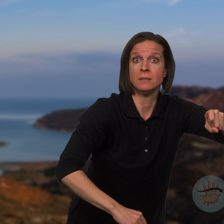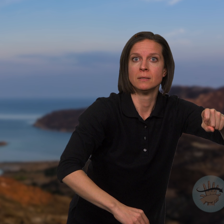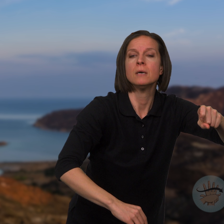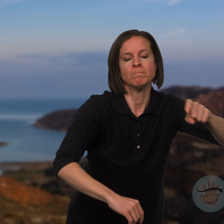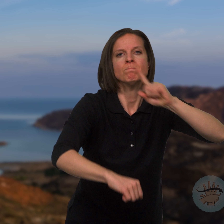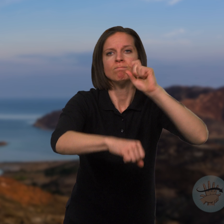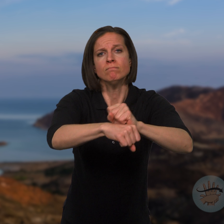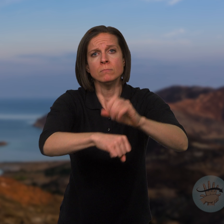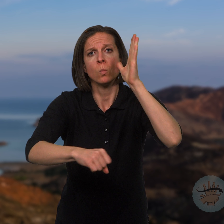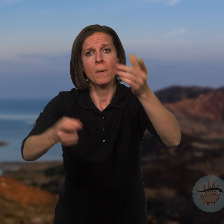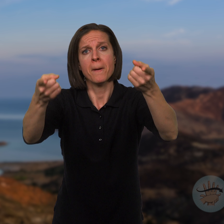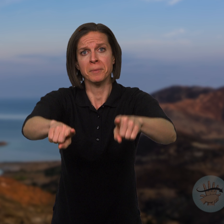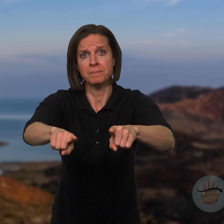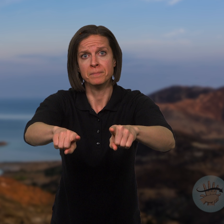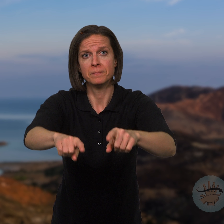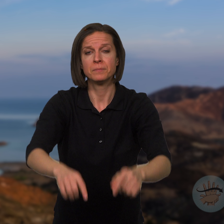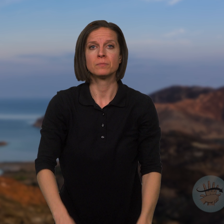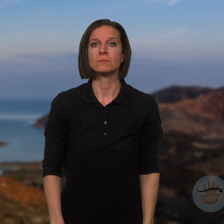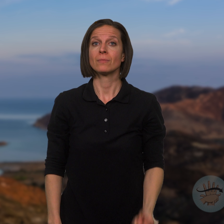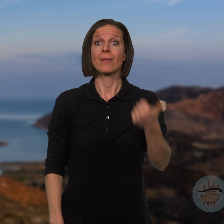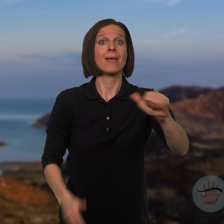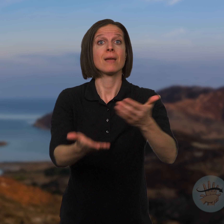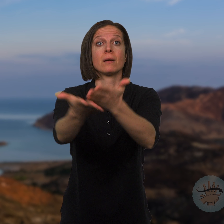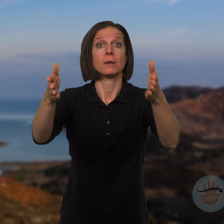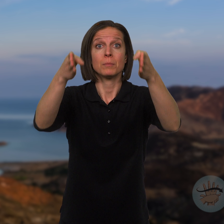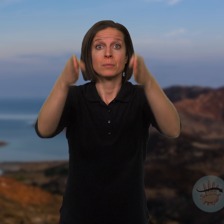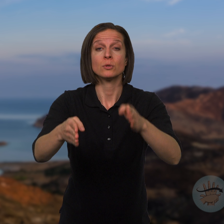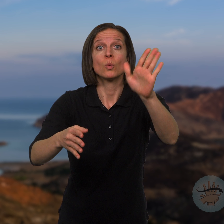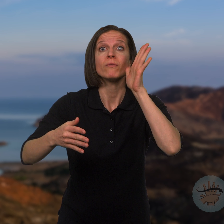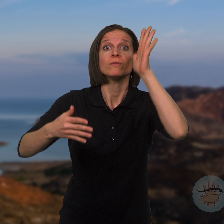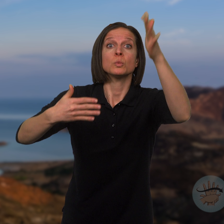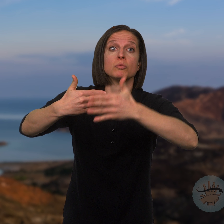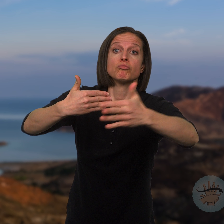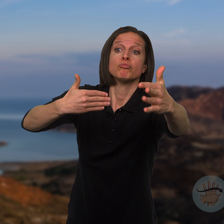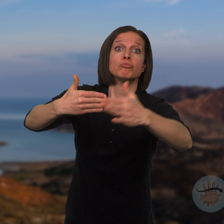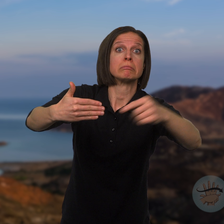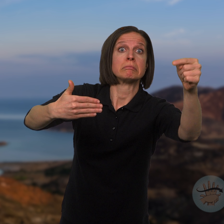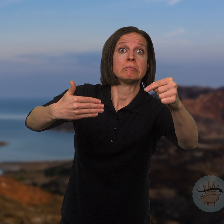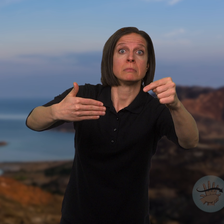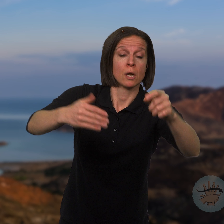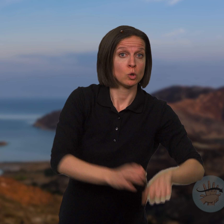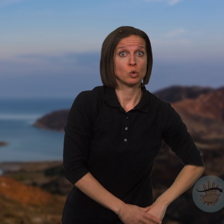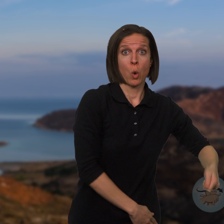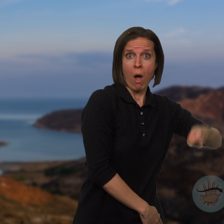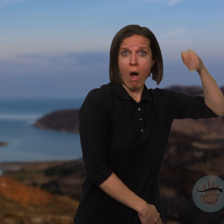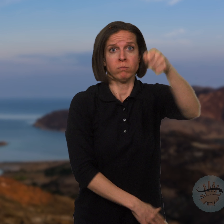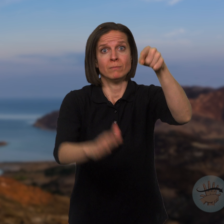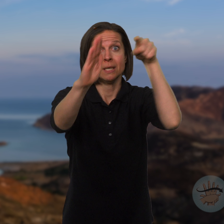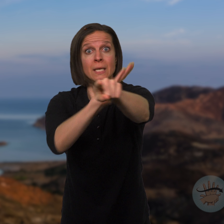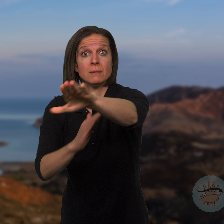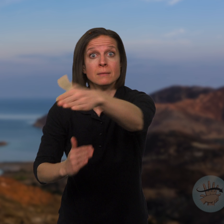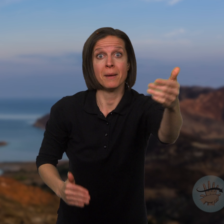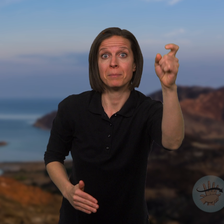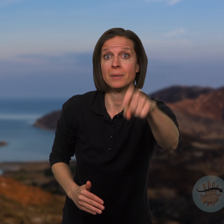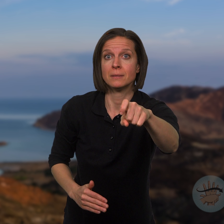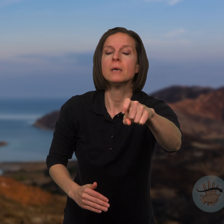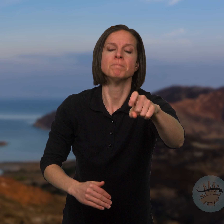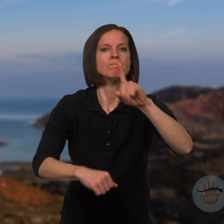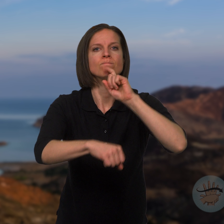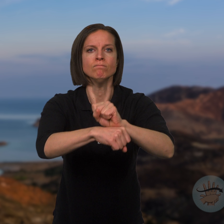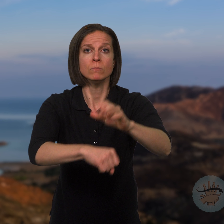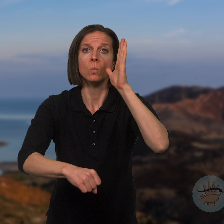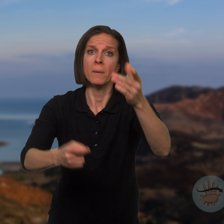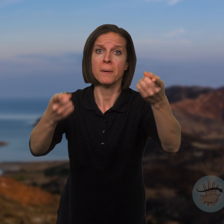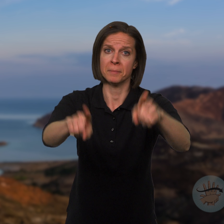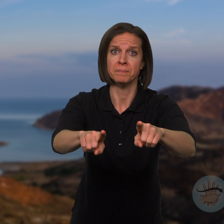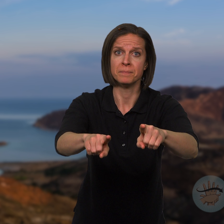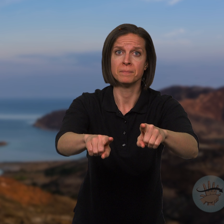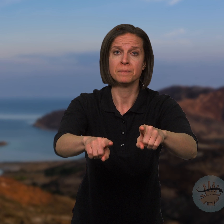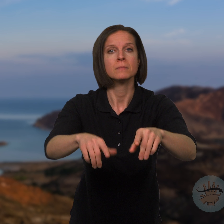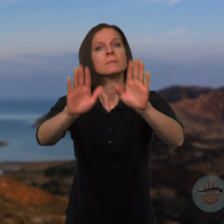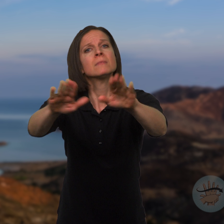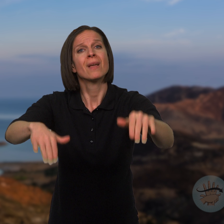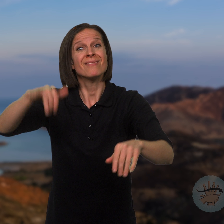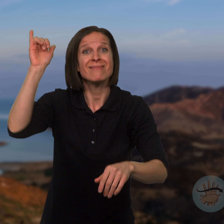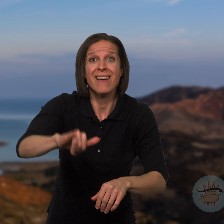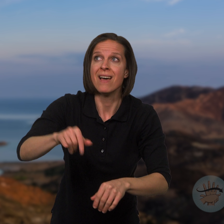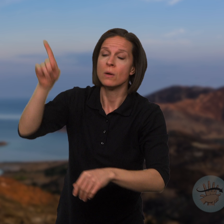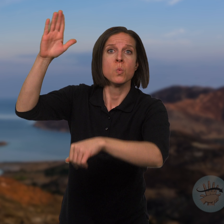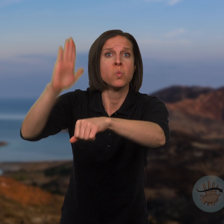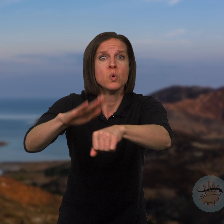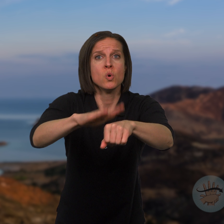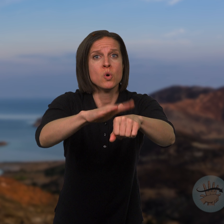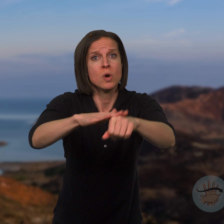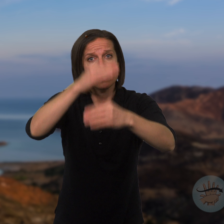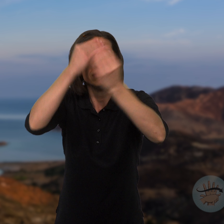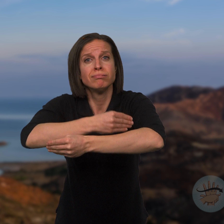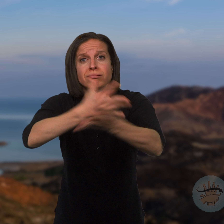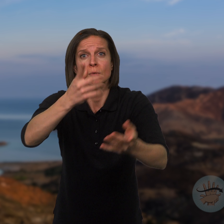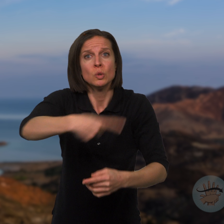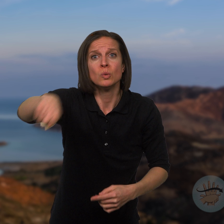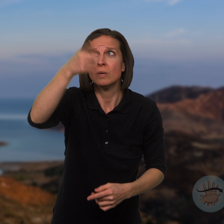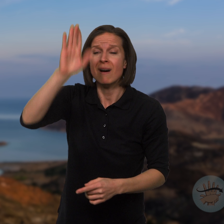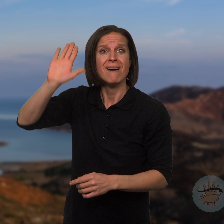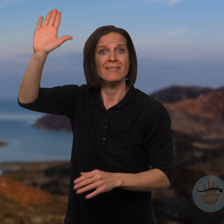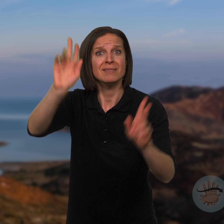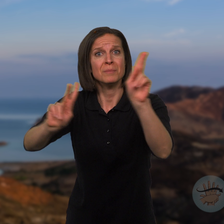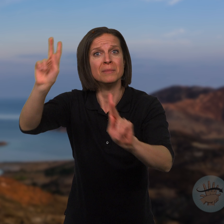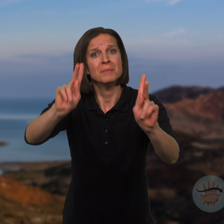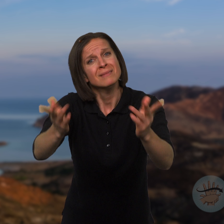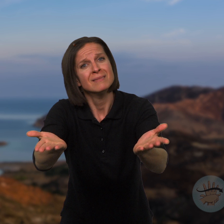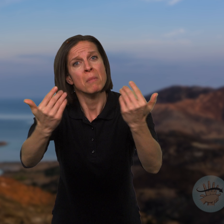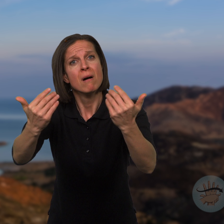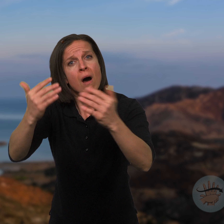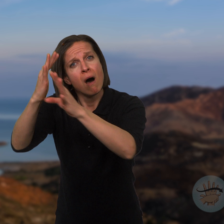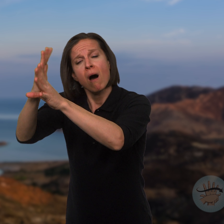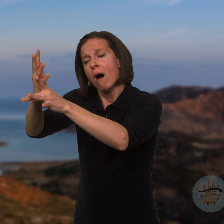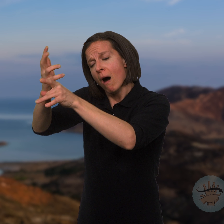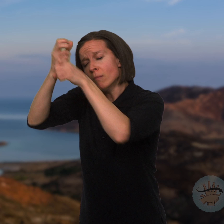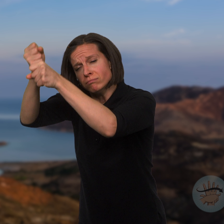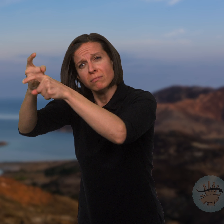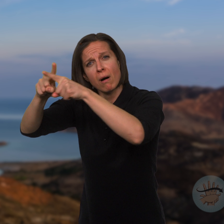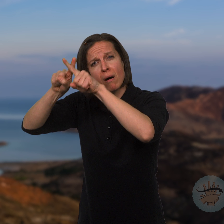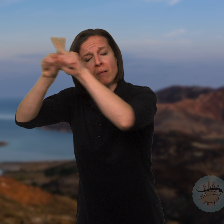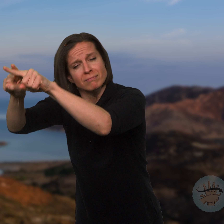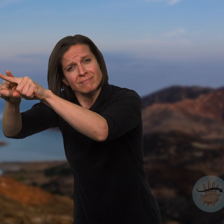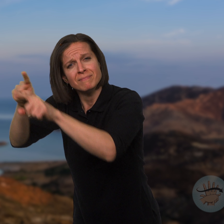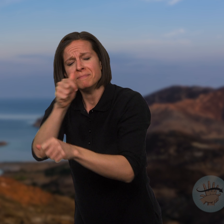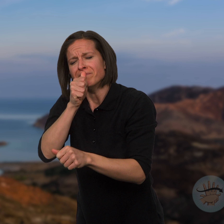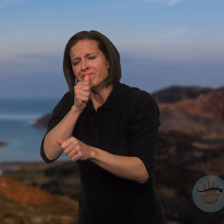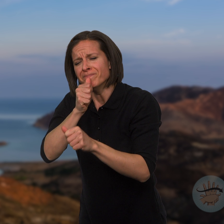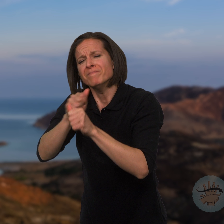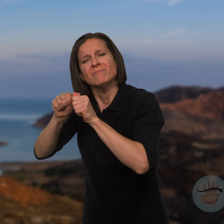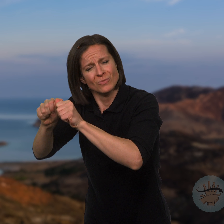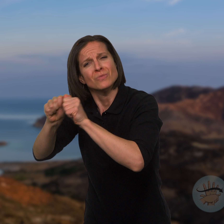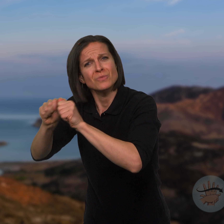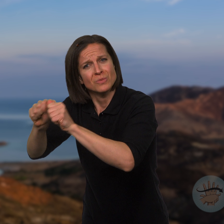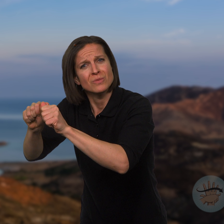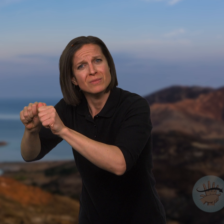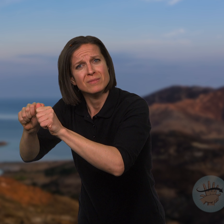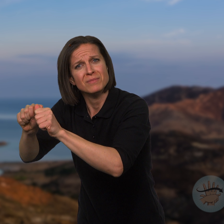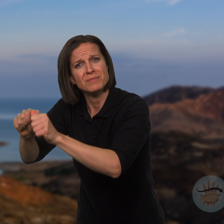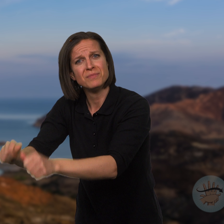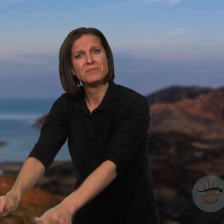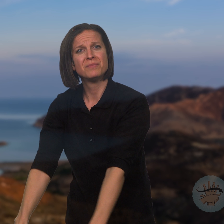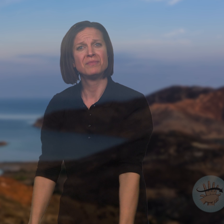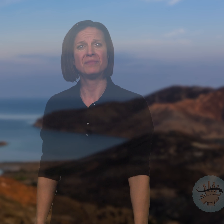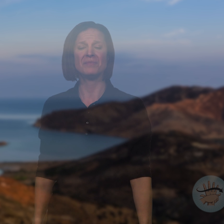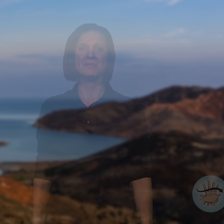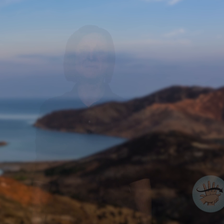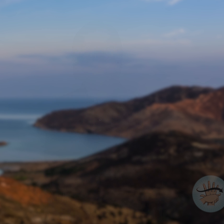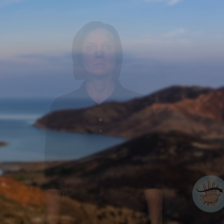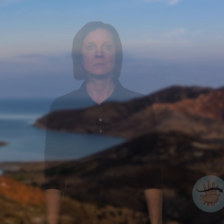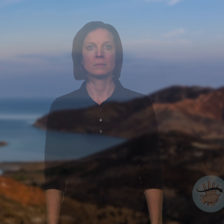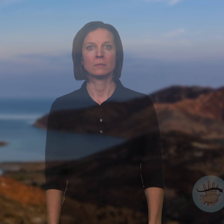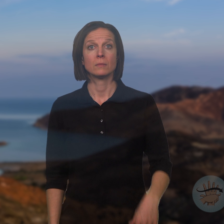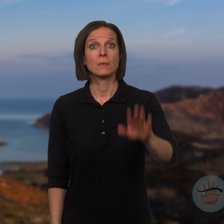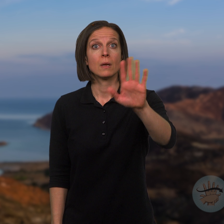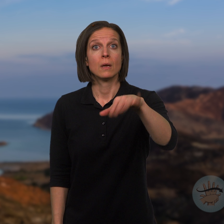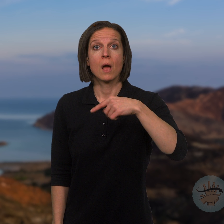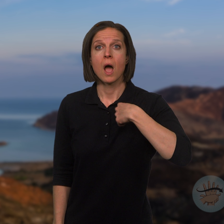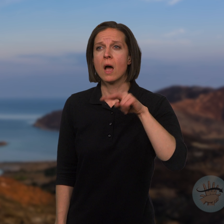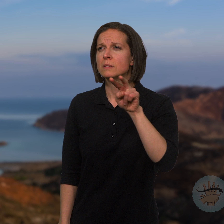if anyone is to die by the sword, by the sword he must be killed.” Here is a call for the perseverance and faith of the saints.